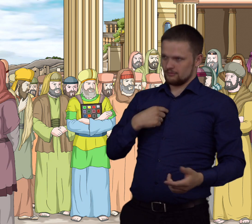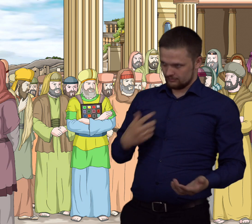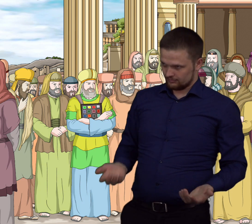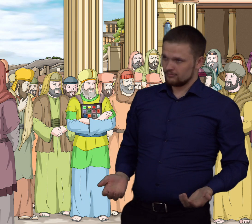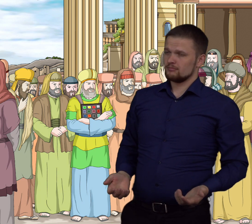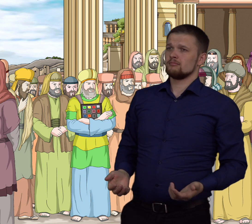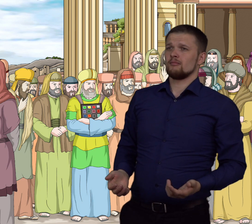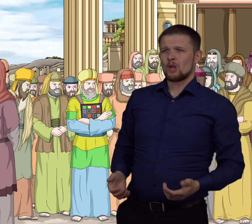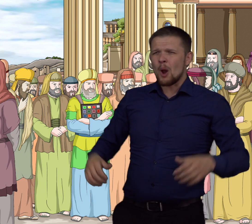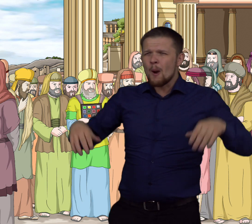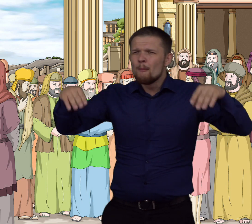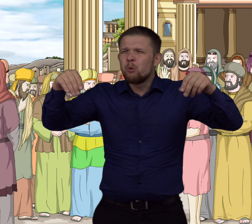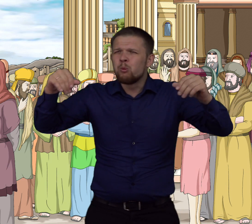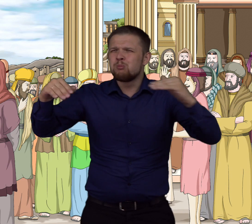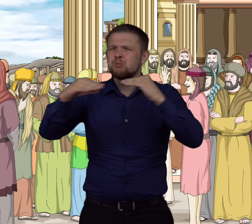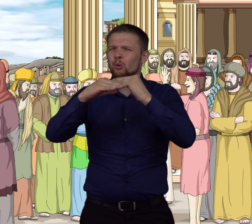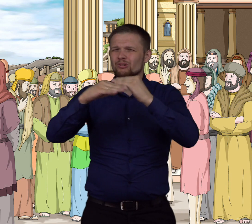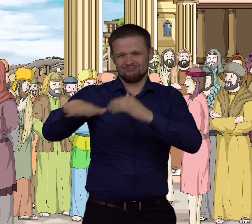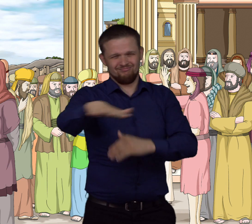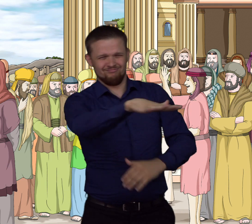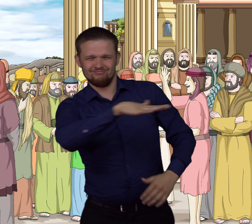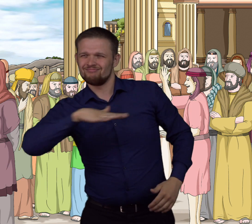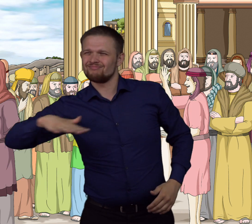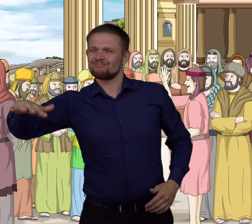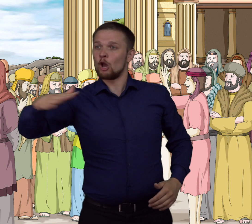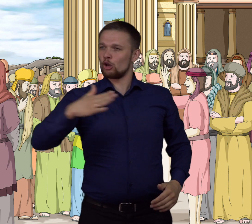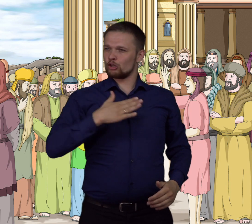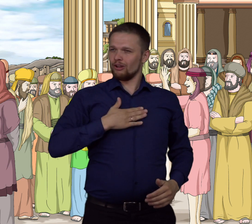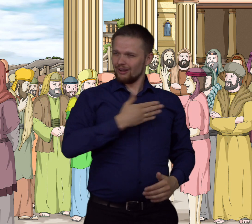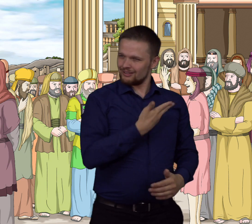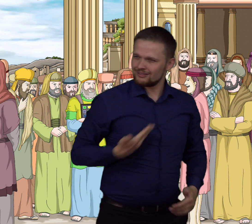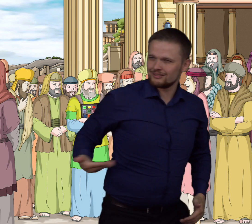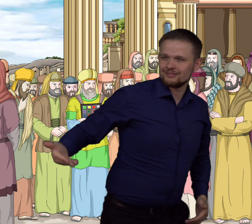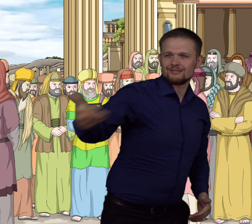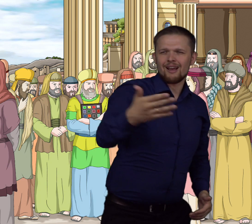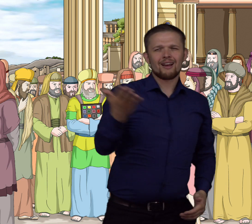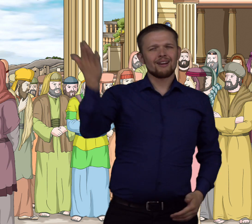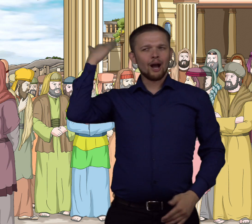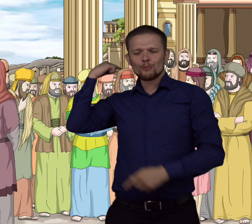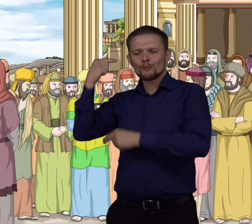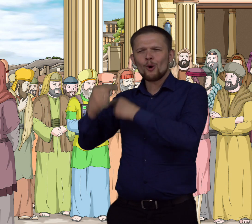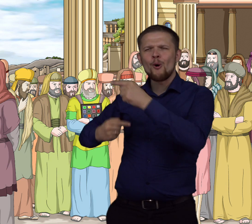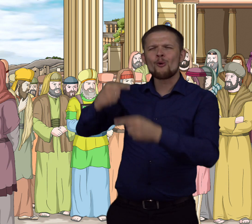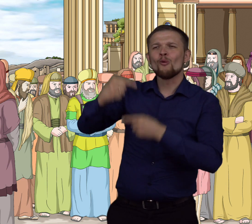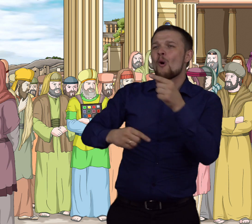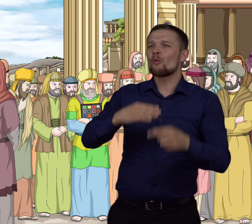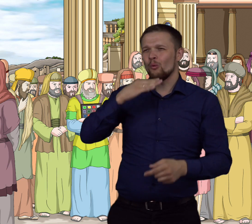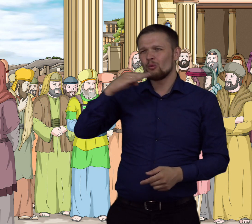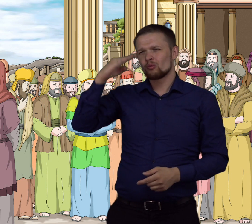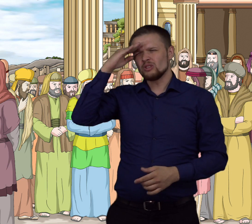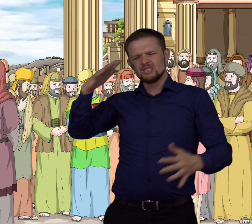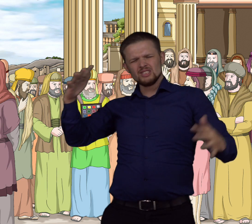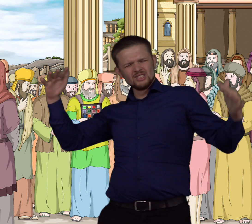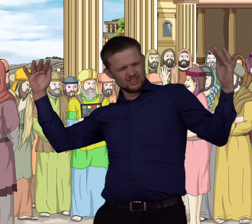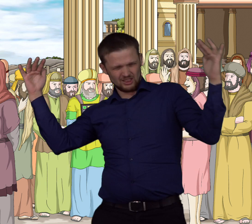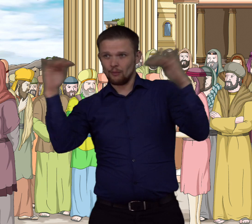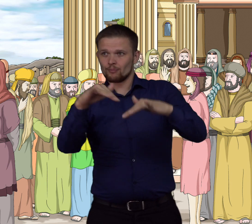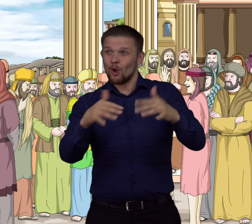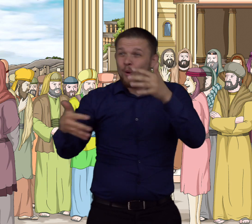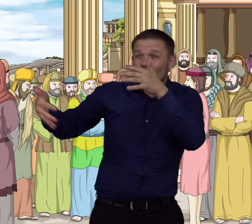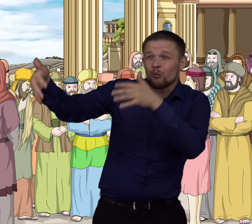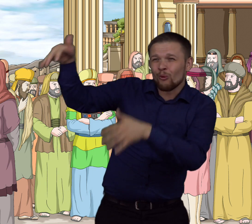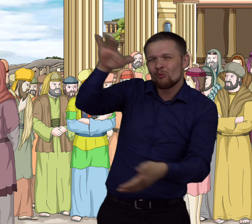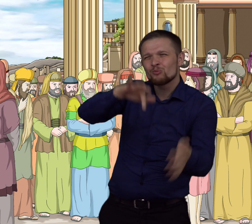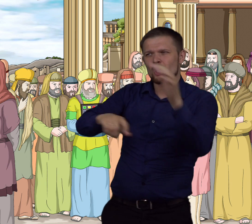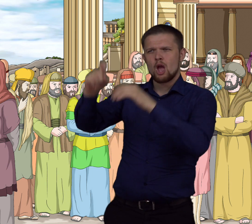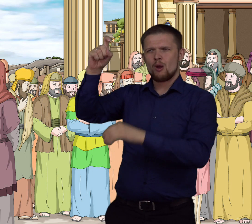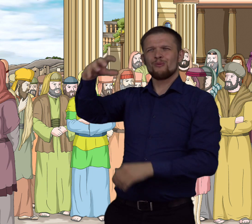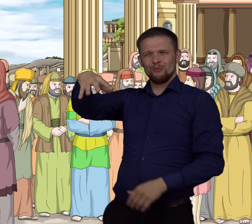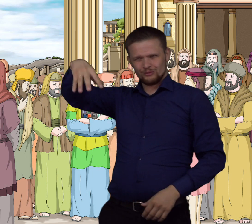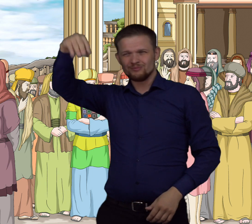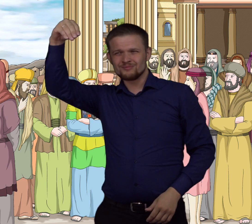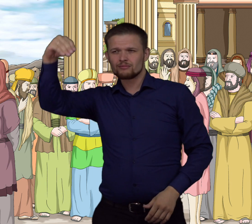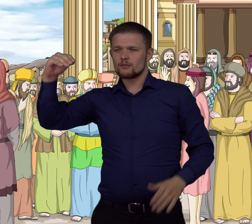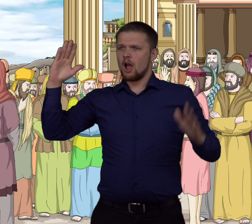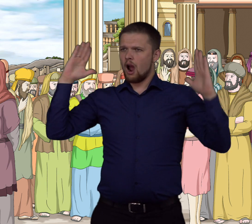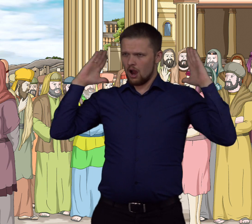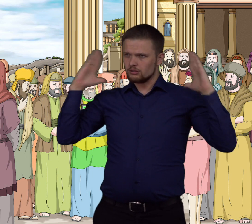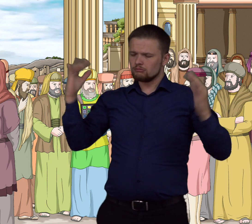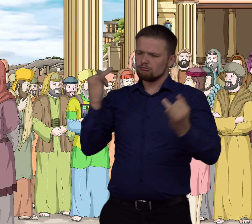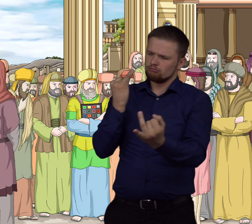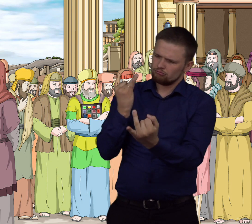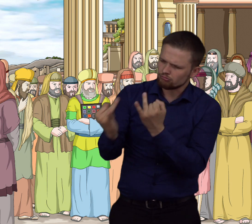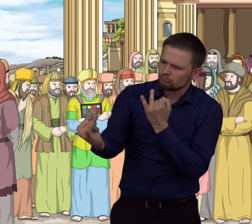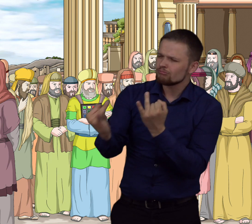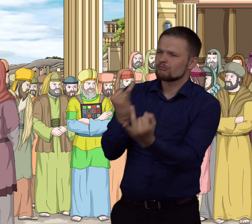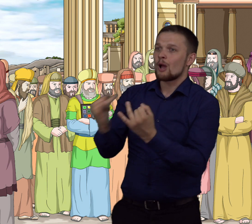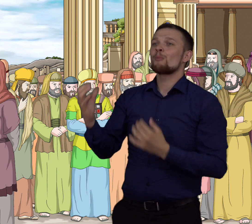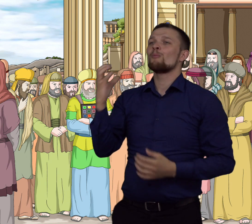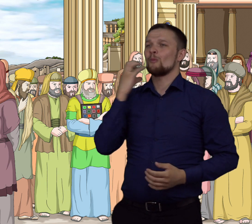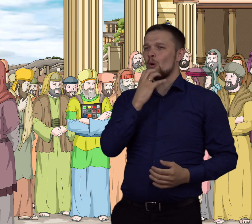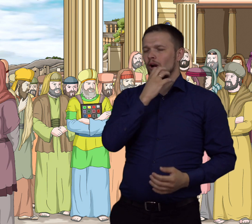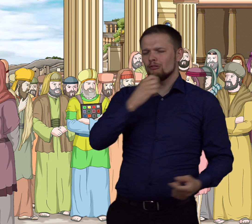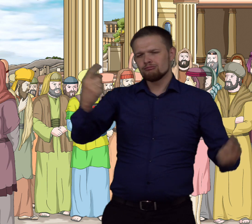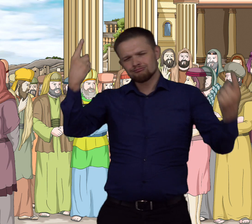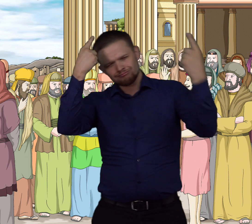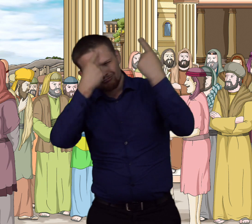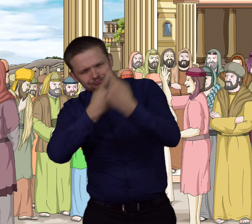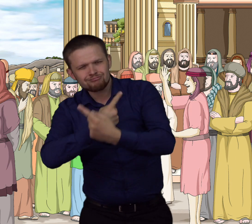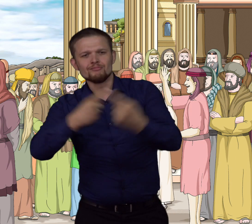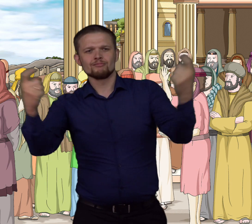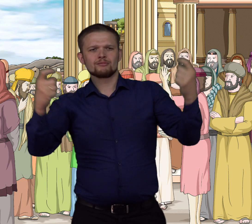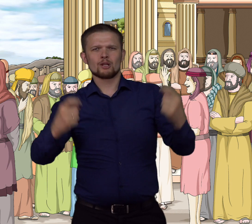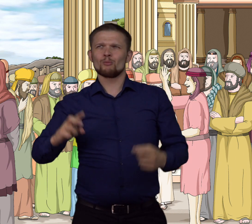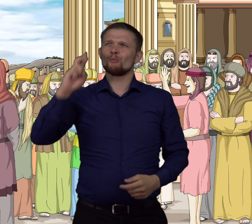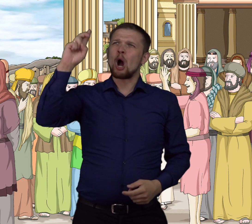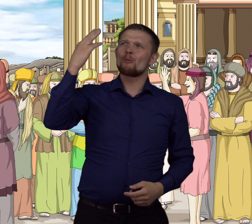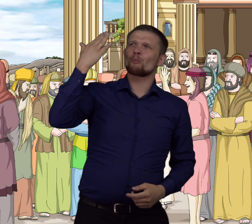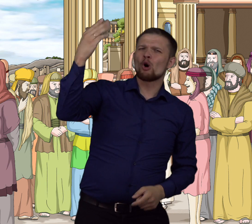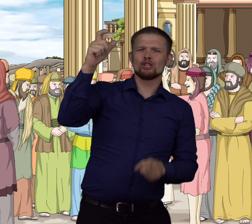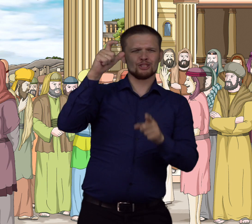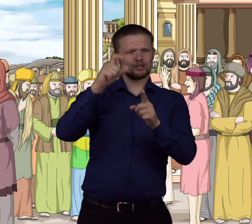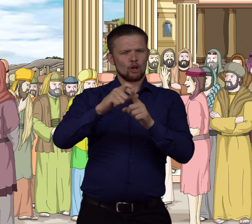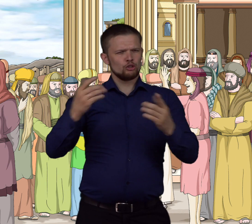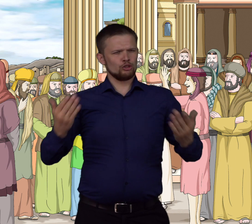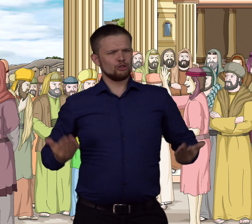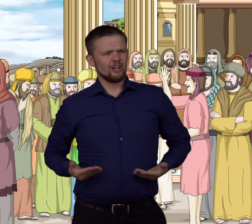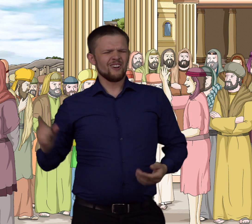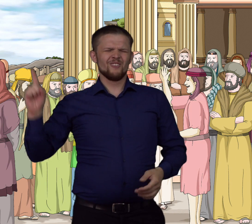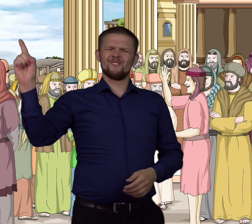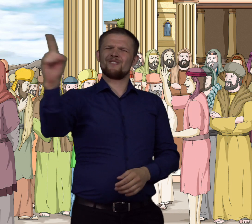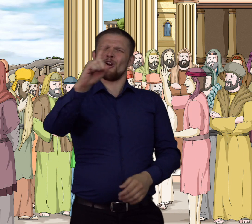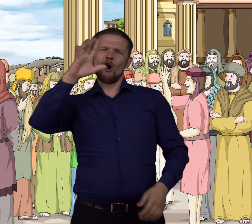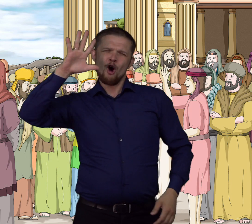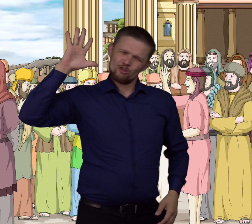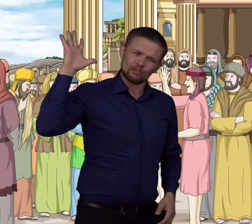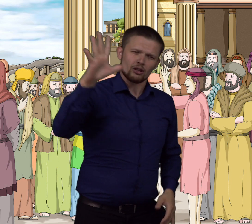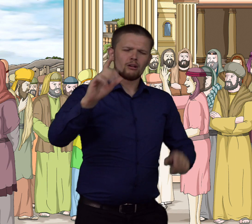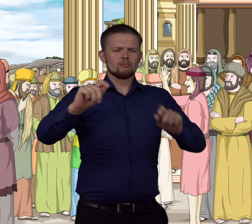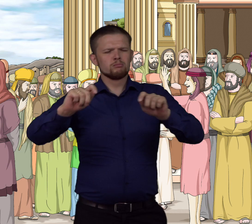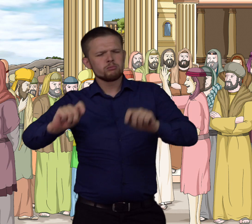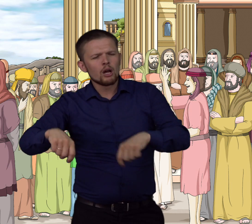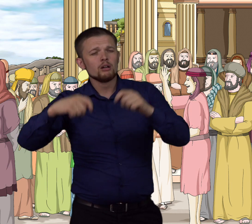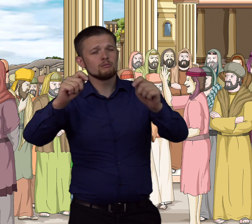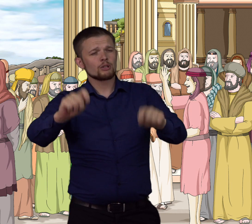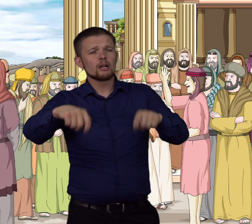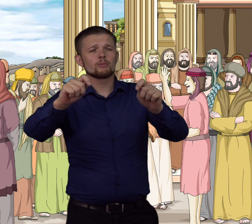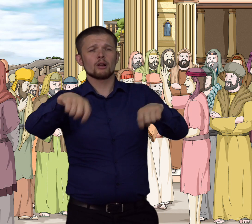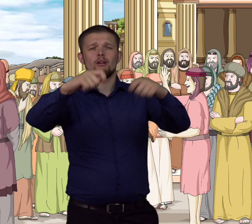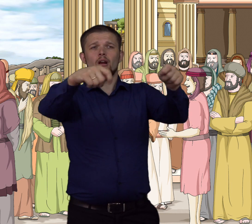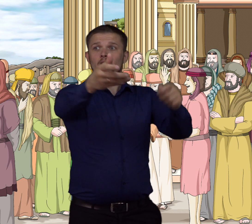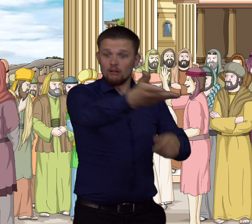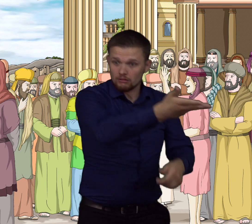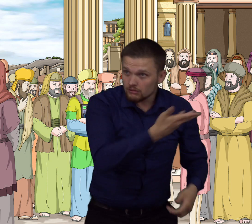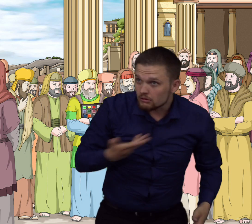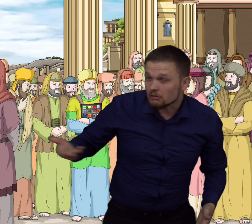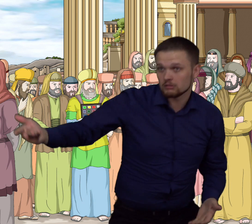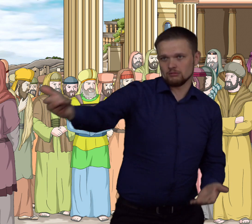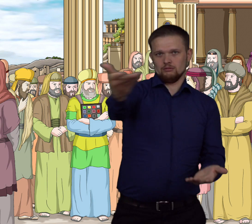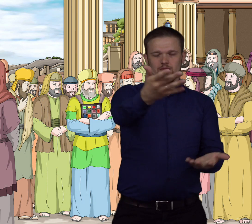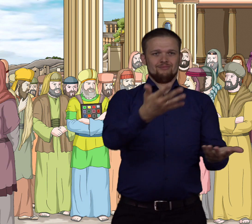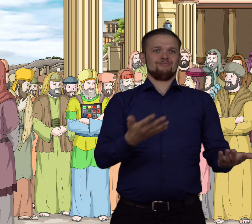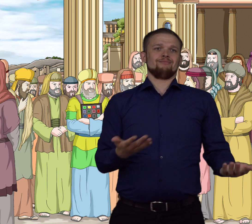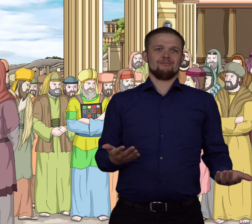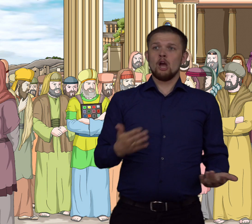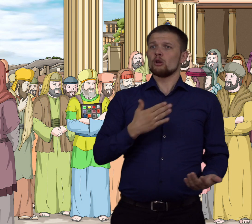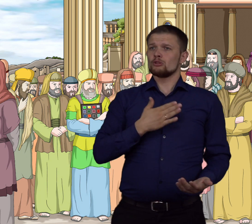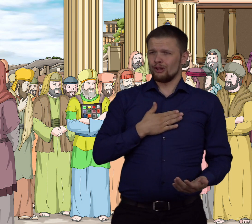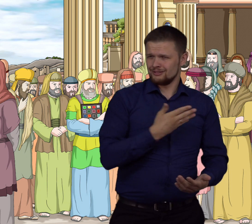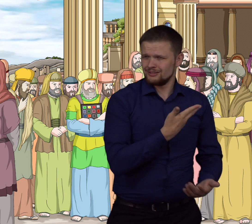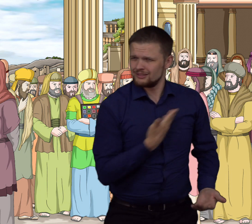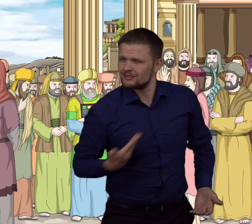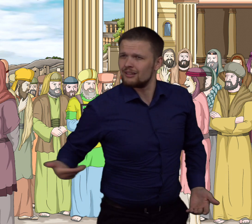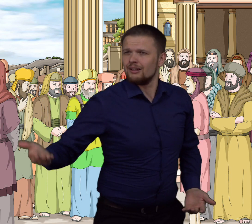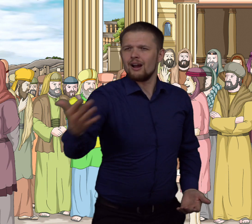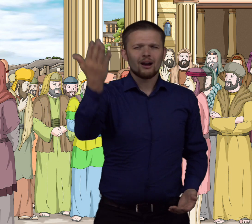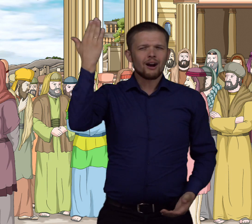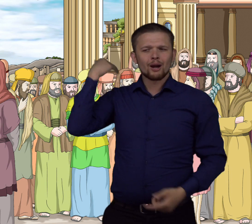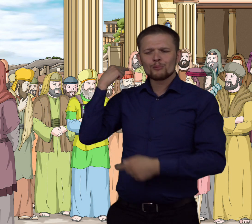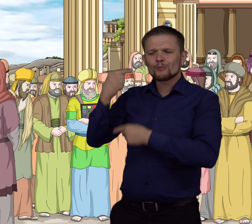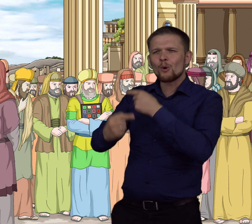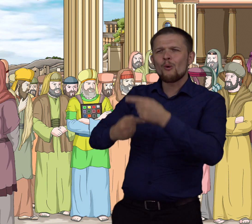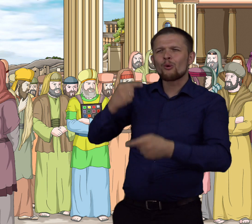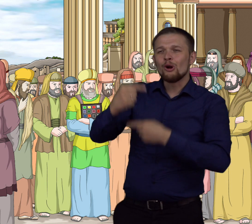He was in the assembly in the wilderness with the angel who spoke to him on Mount Sinai, and with our fathers.